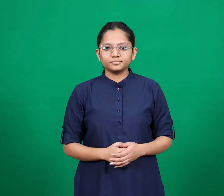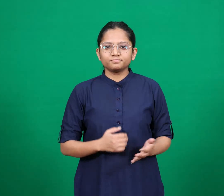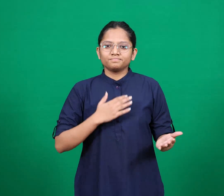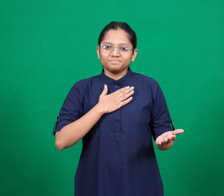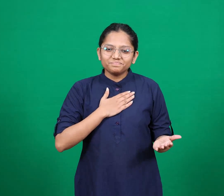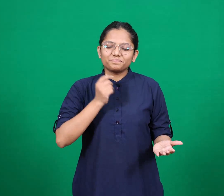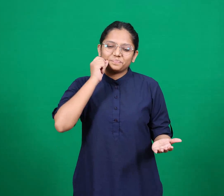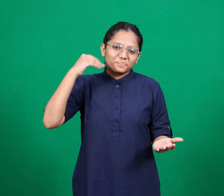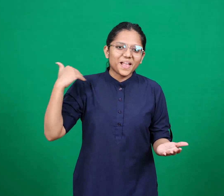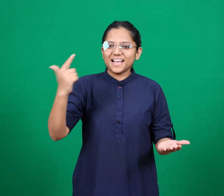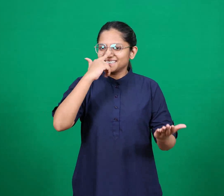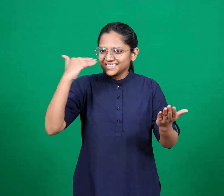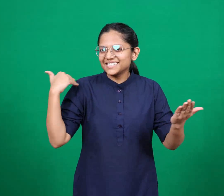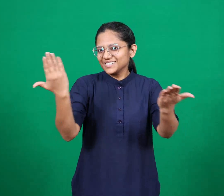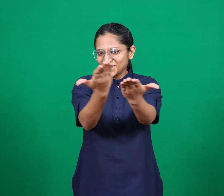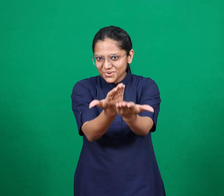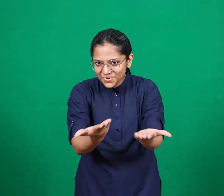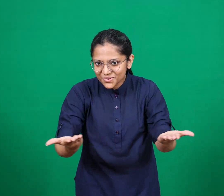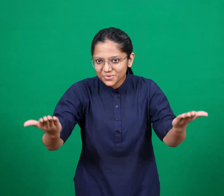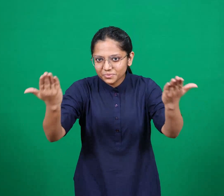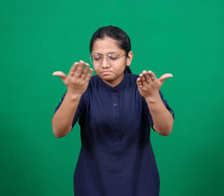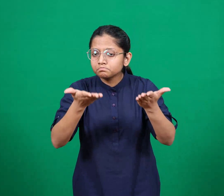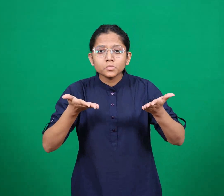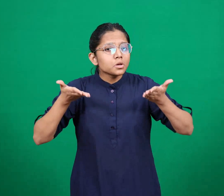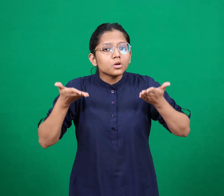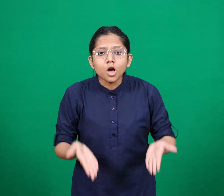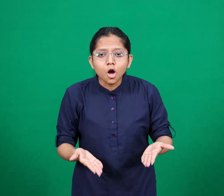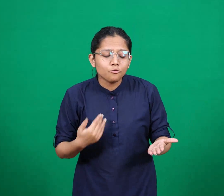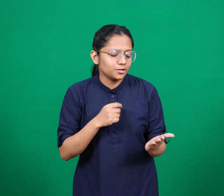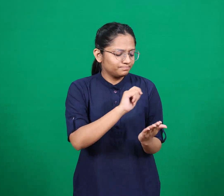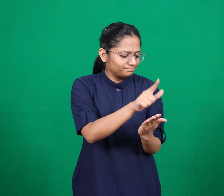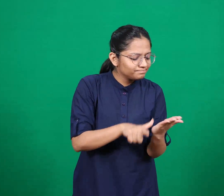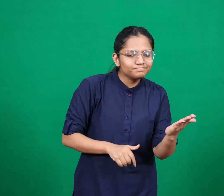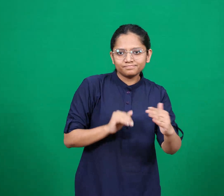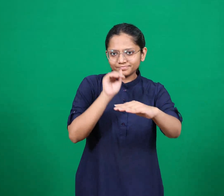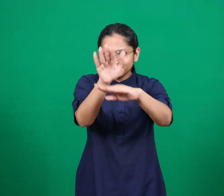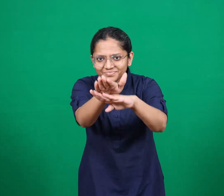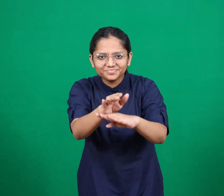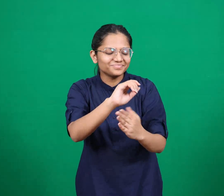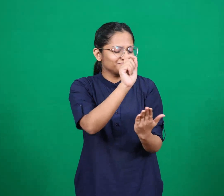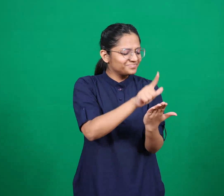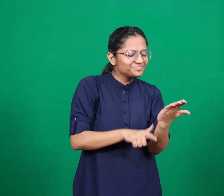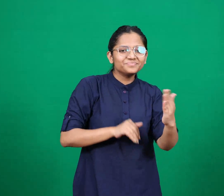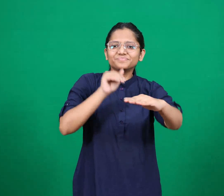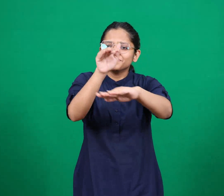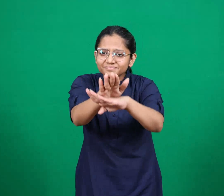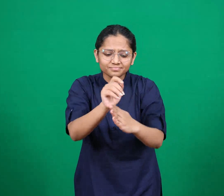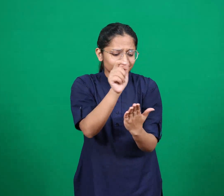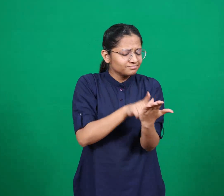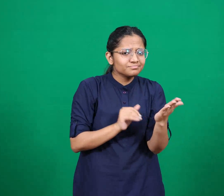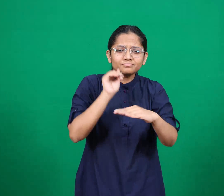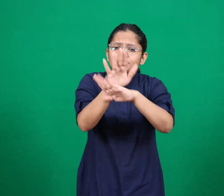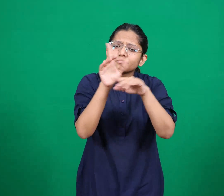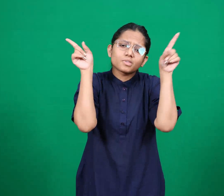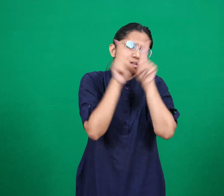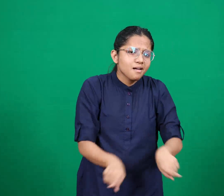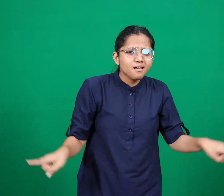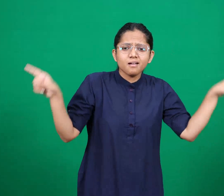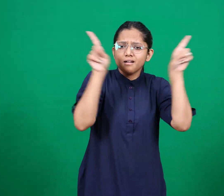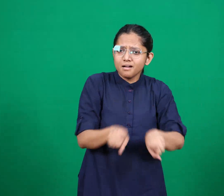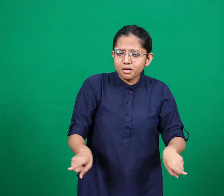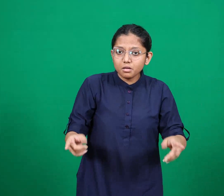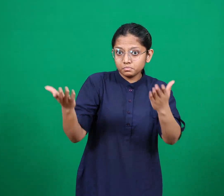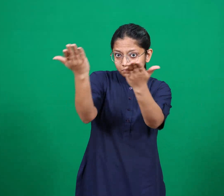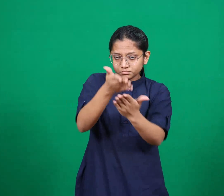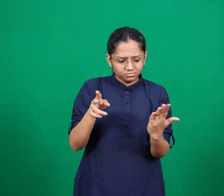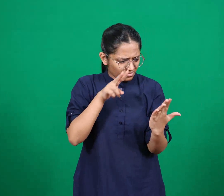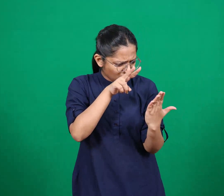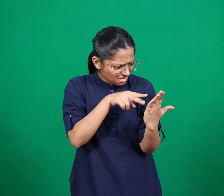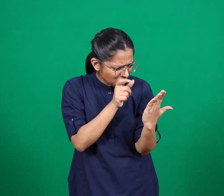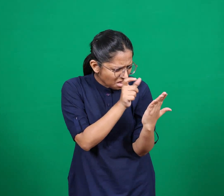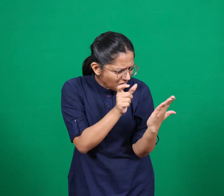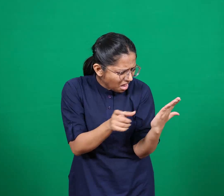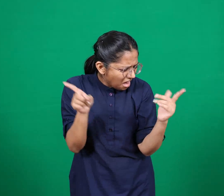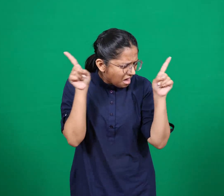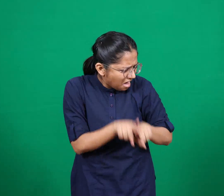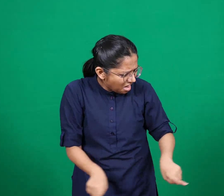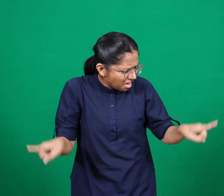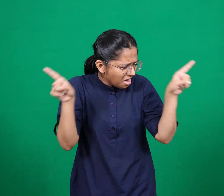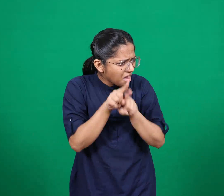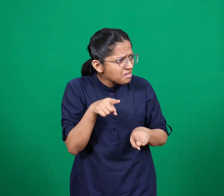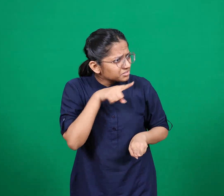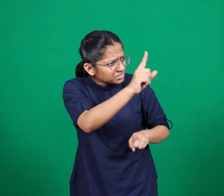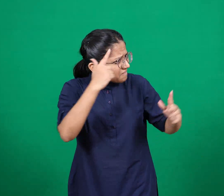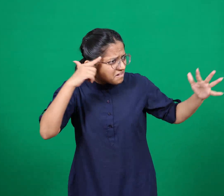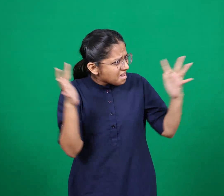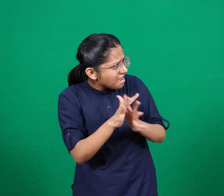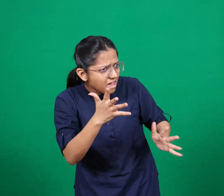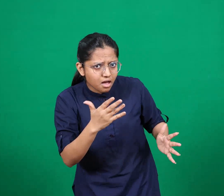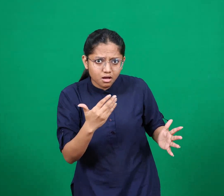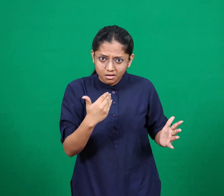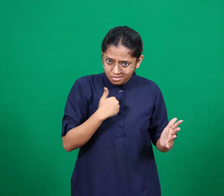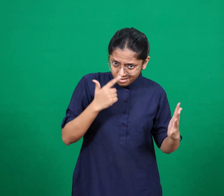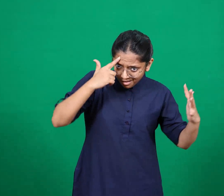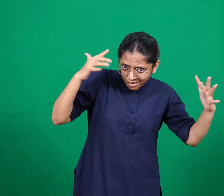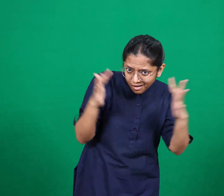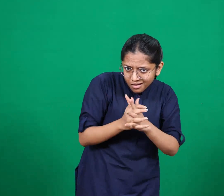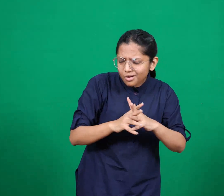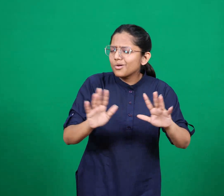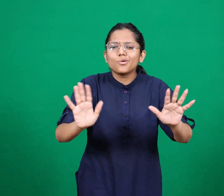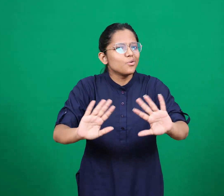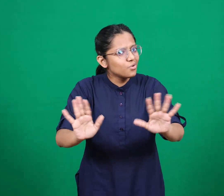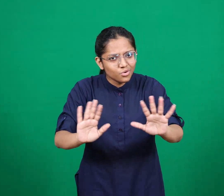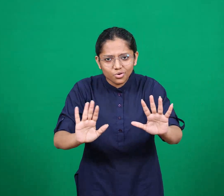Finally, my brothers, rejoice in the Lord.